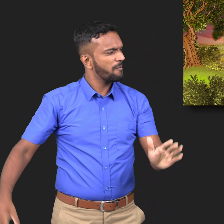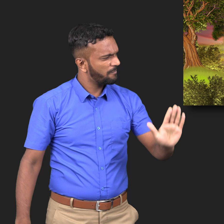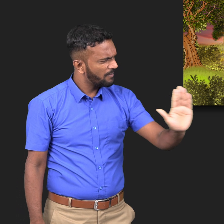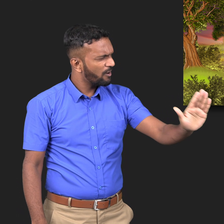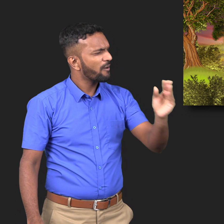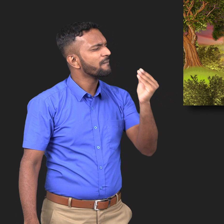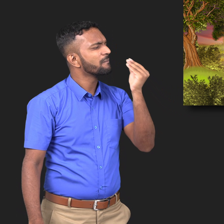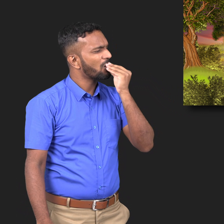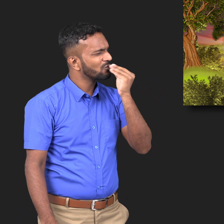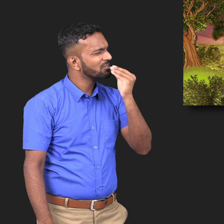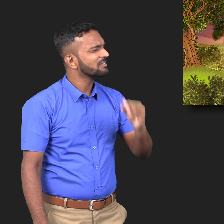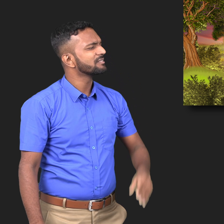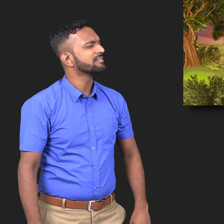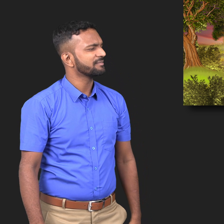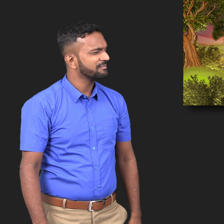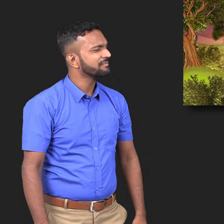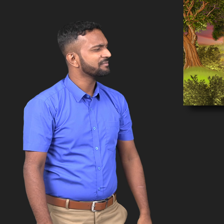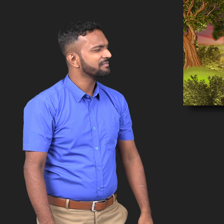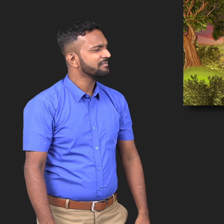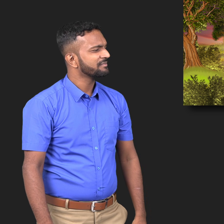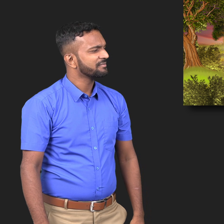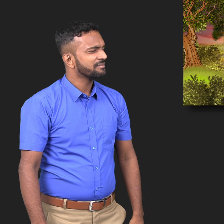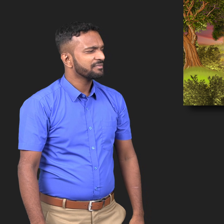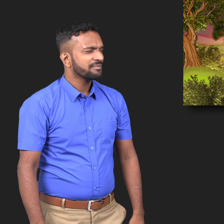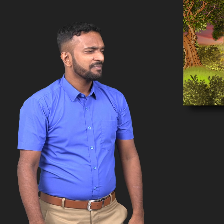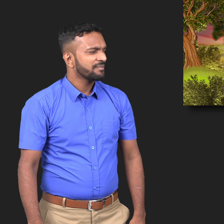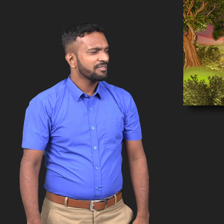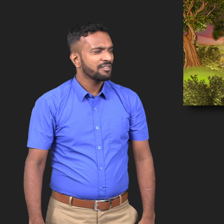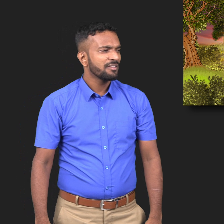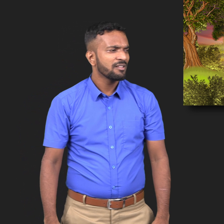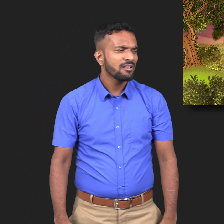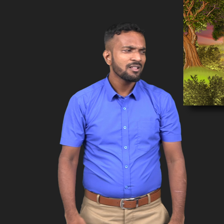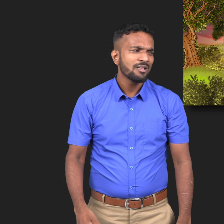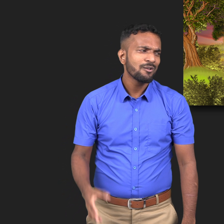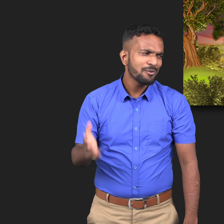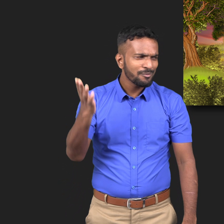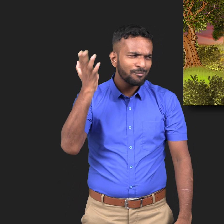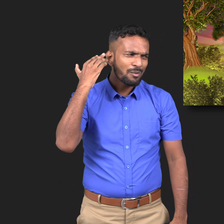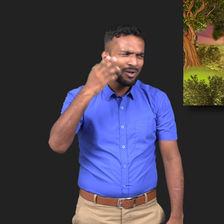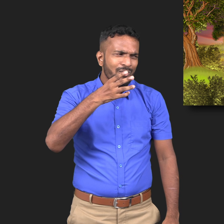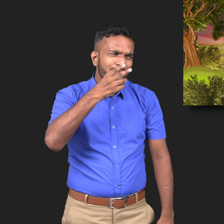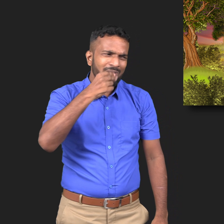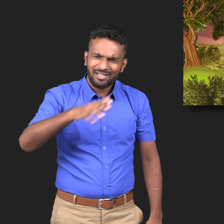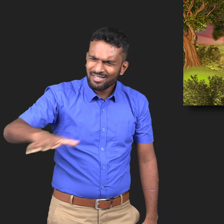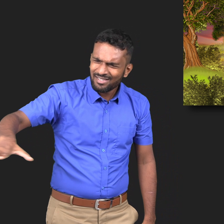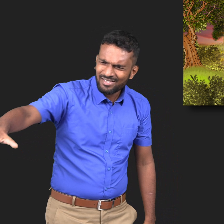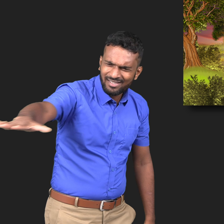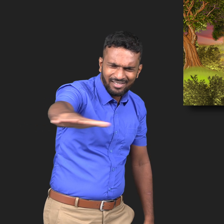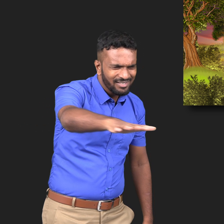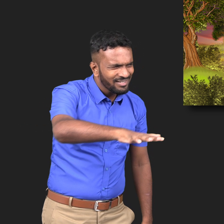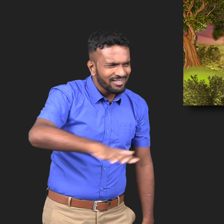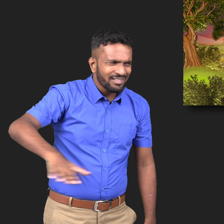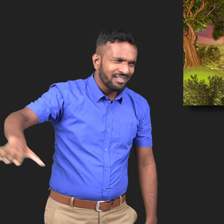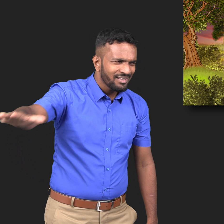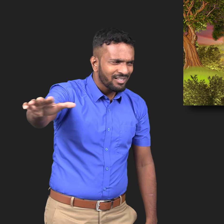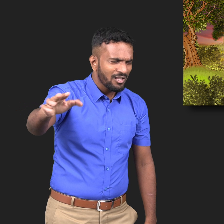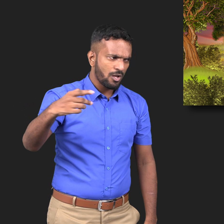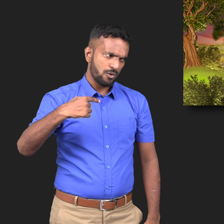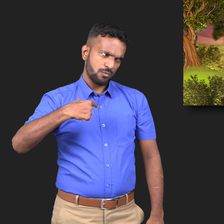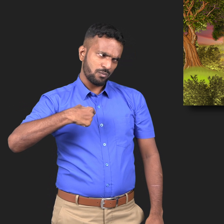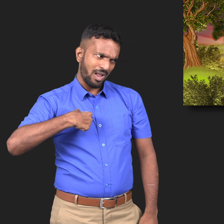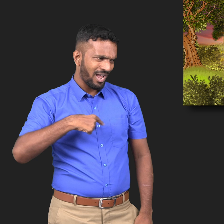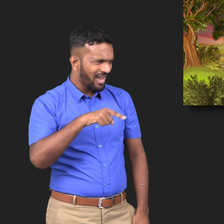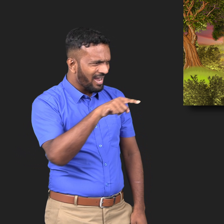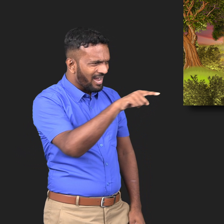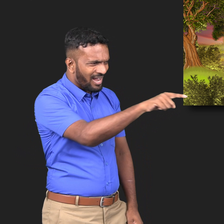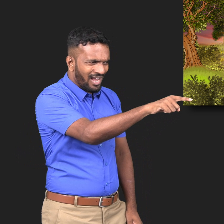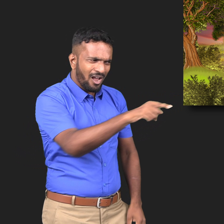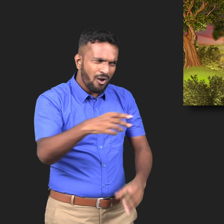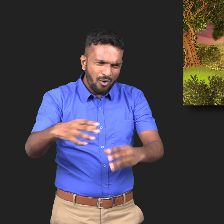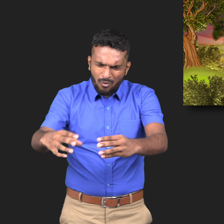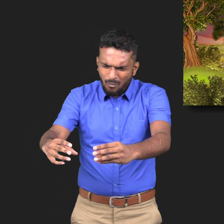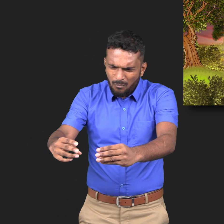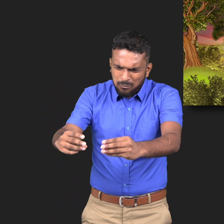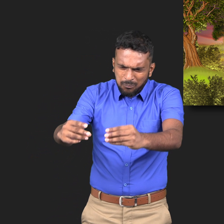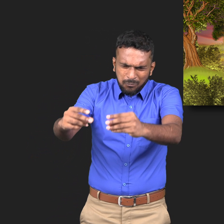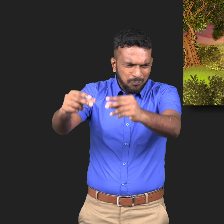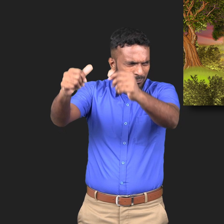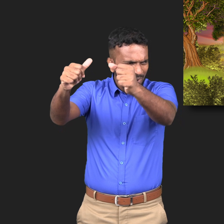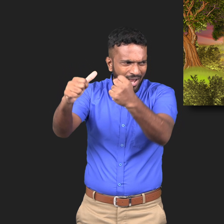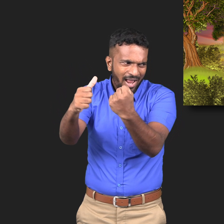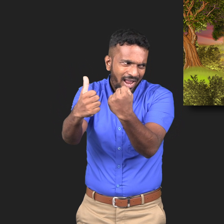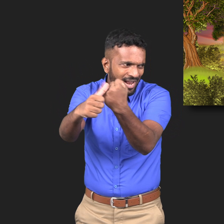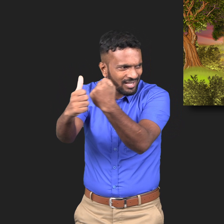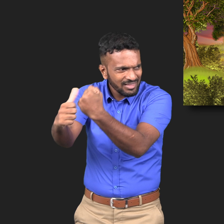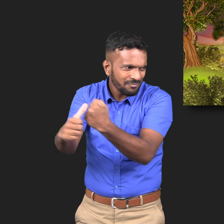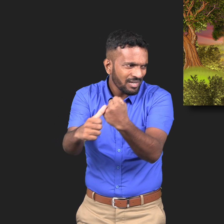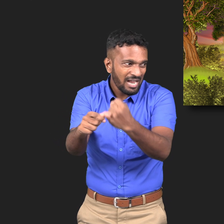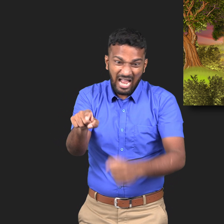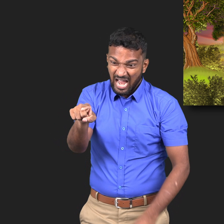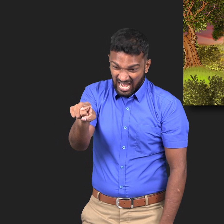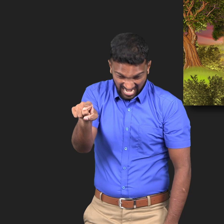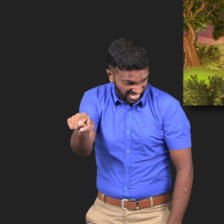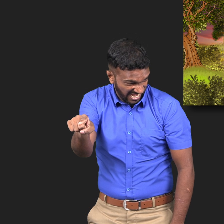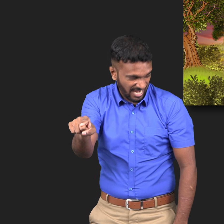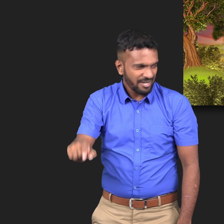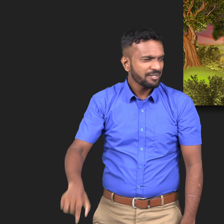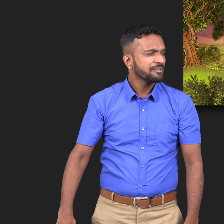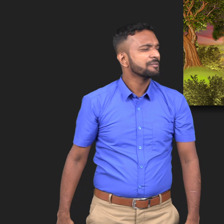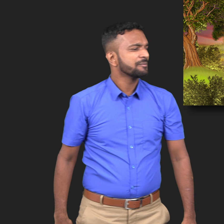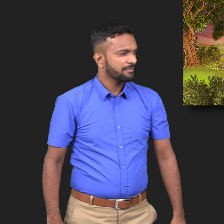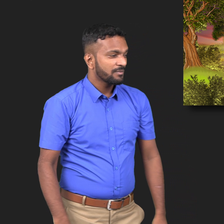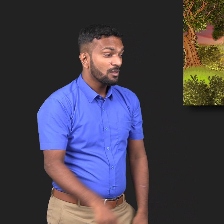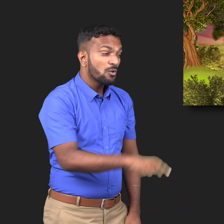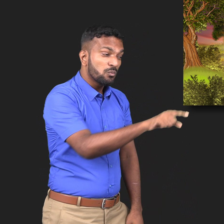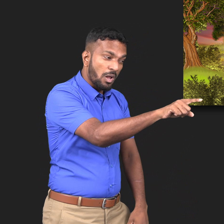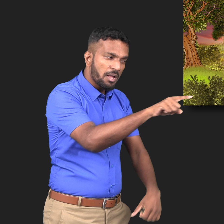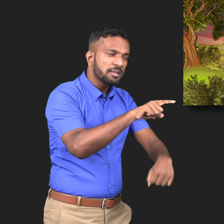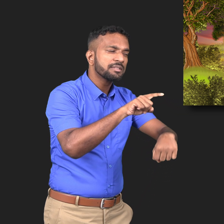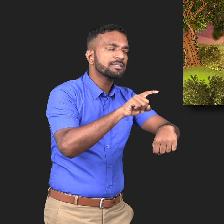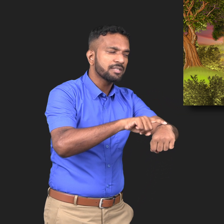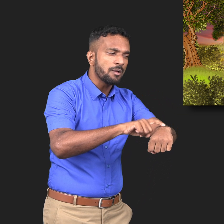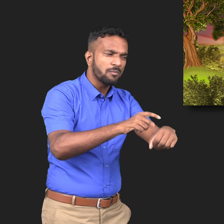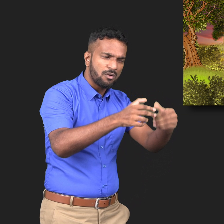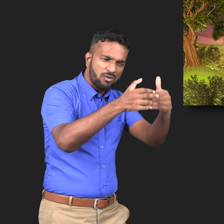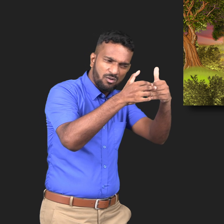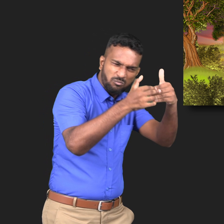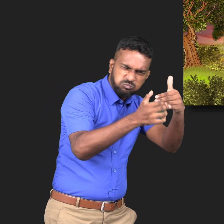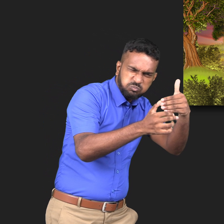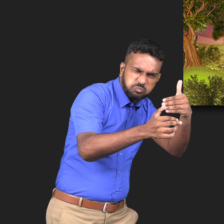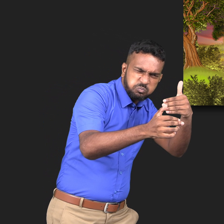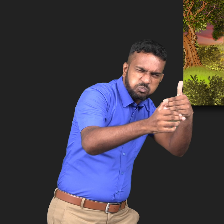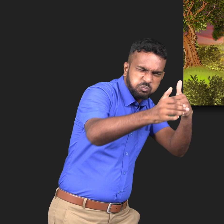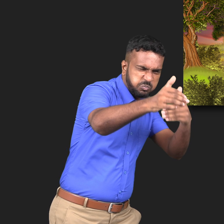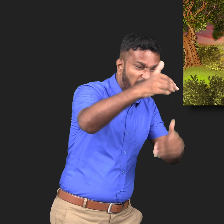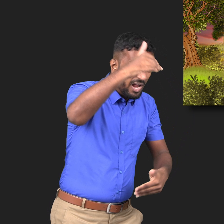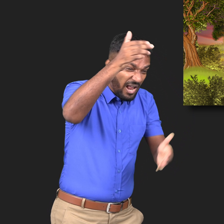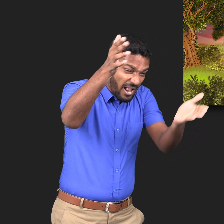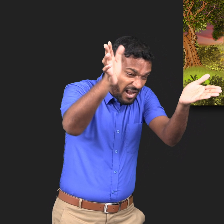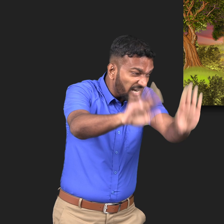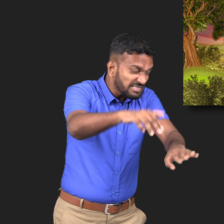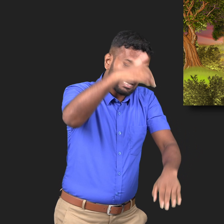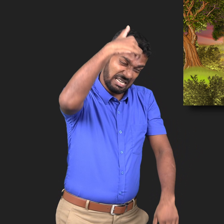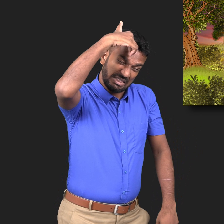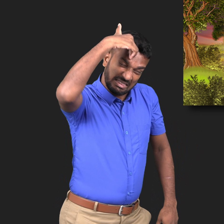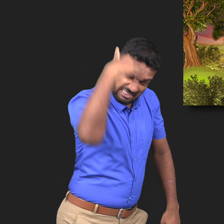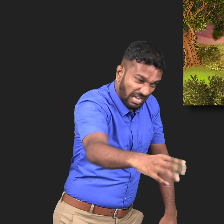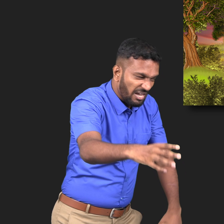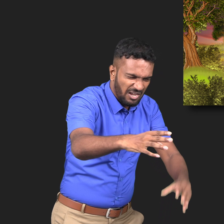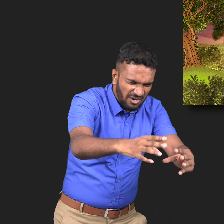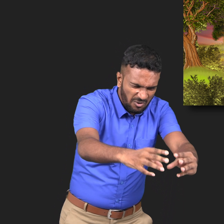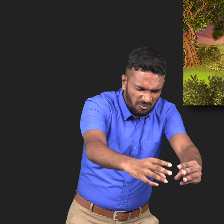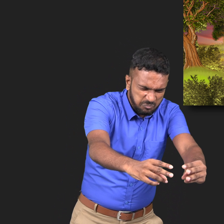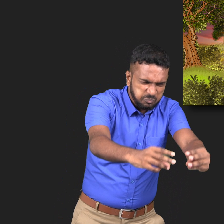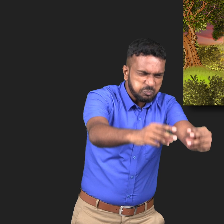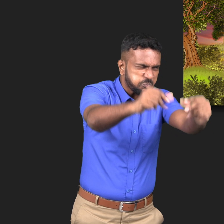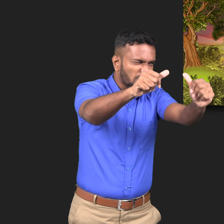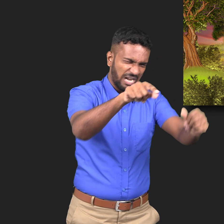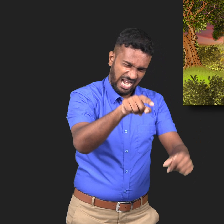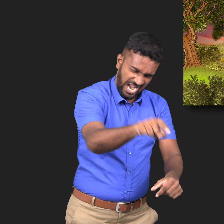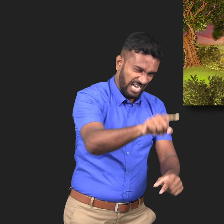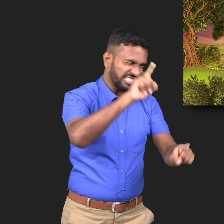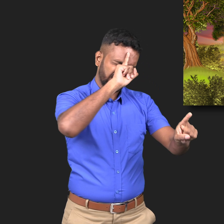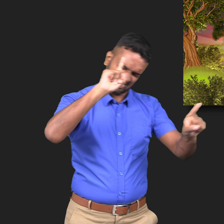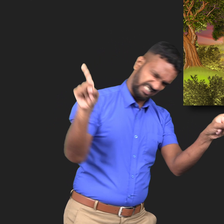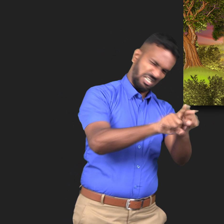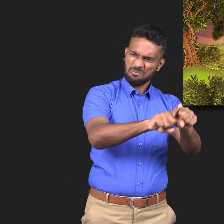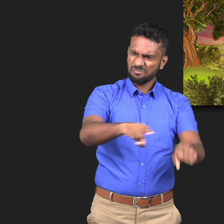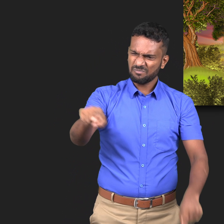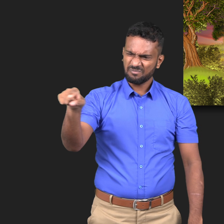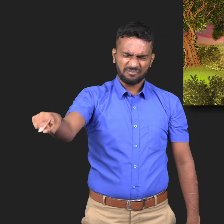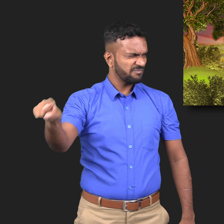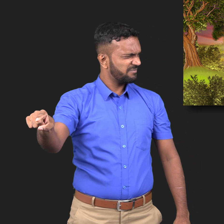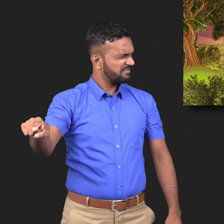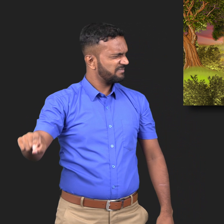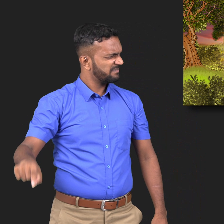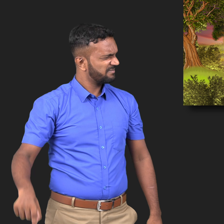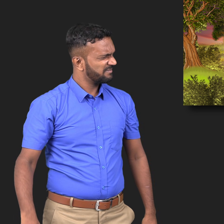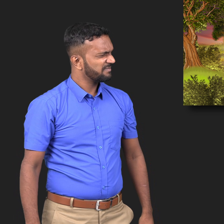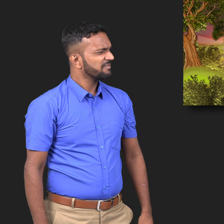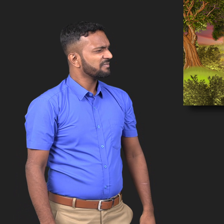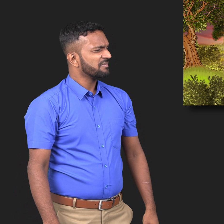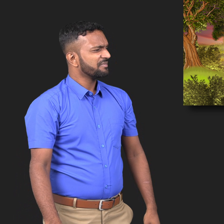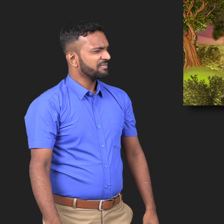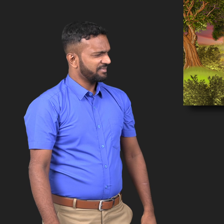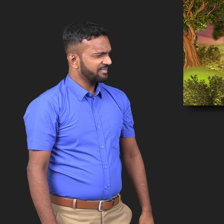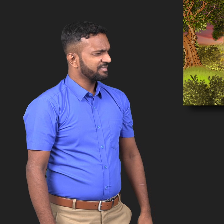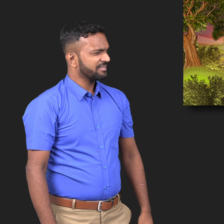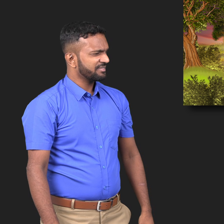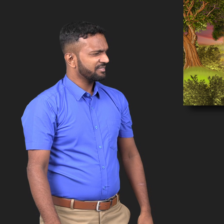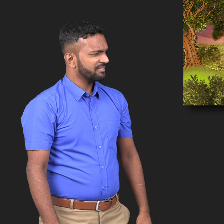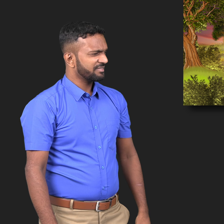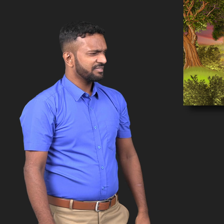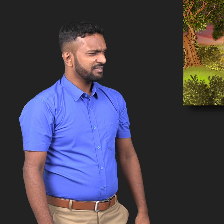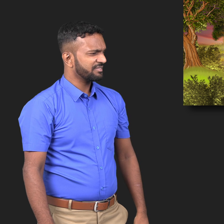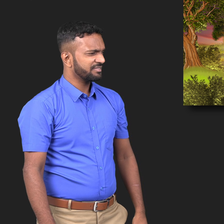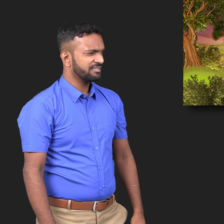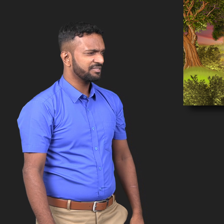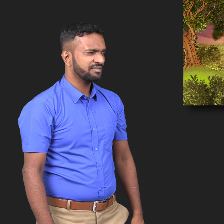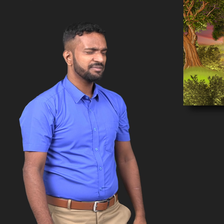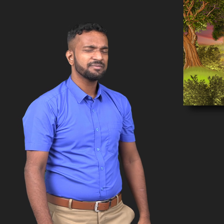By the sweat of your brow you will eat your bread, until you return to the ground— because out of it were you taken.